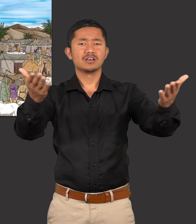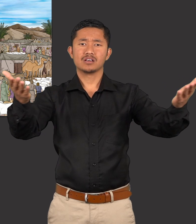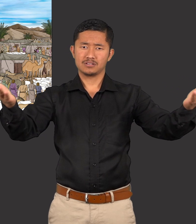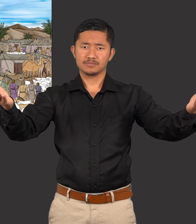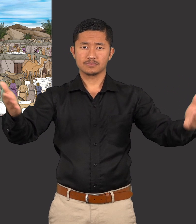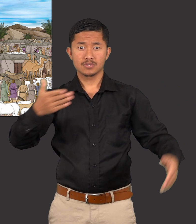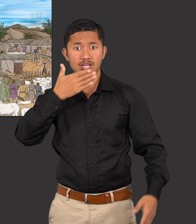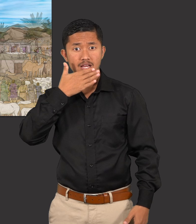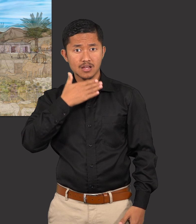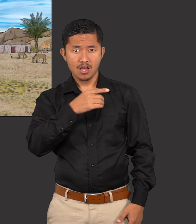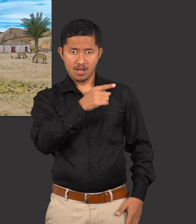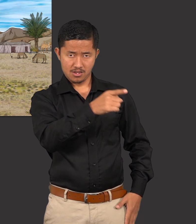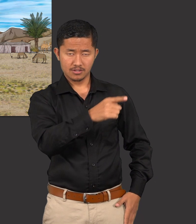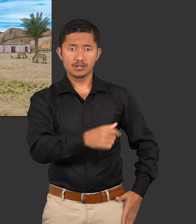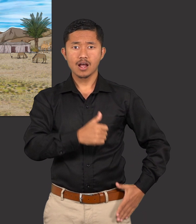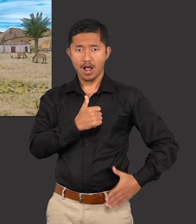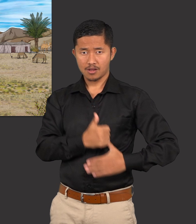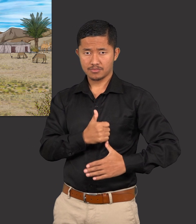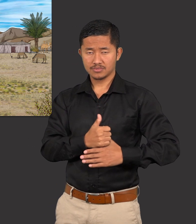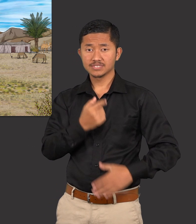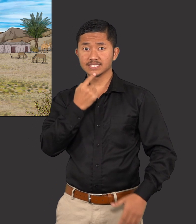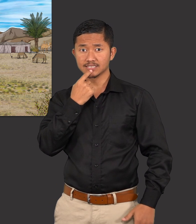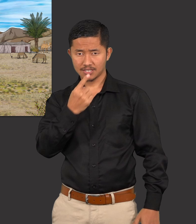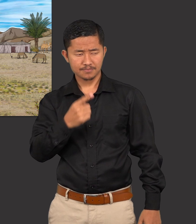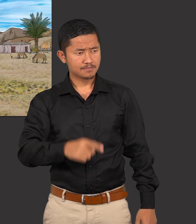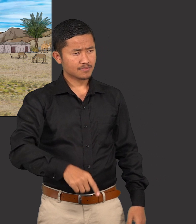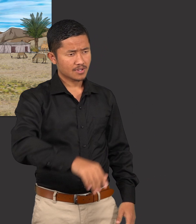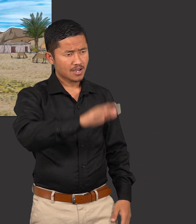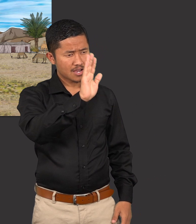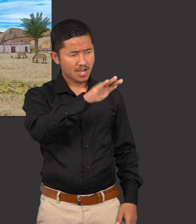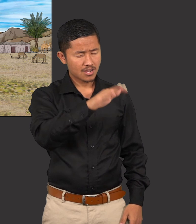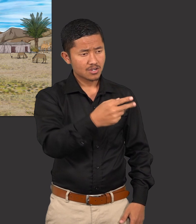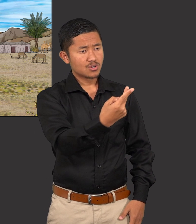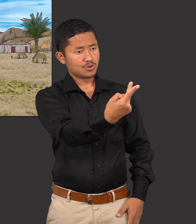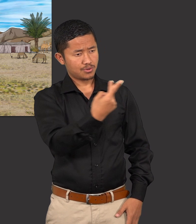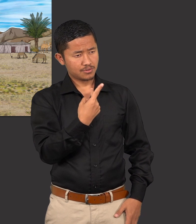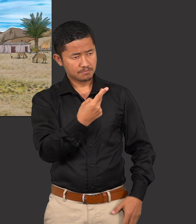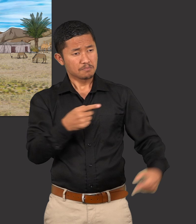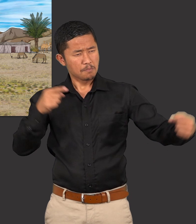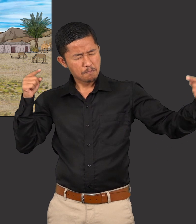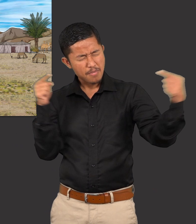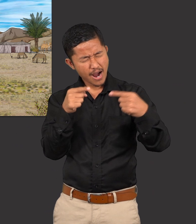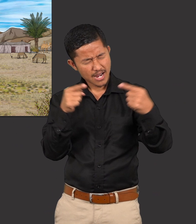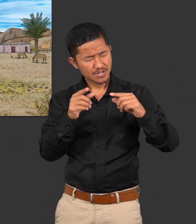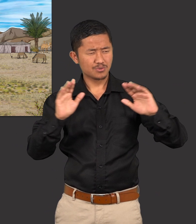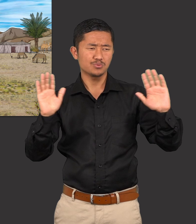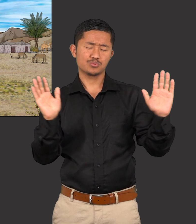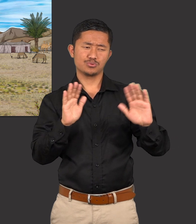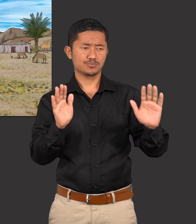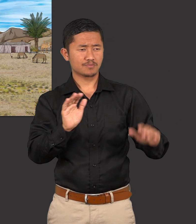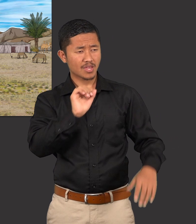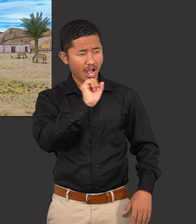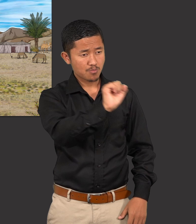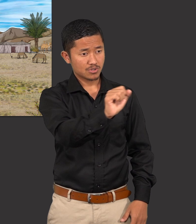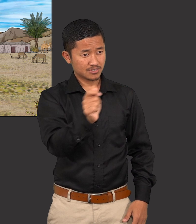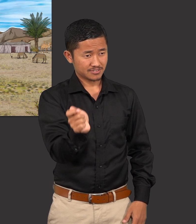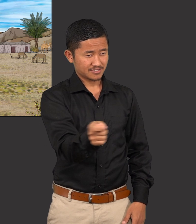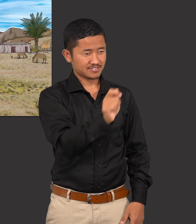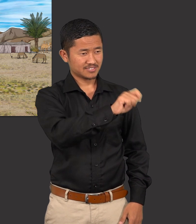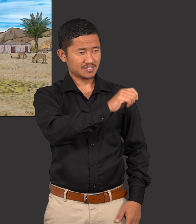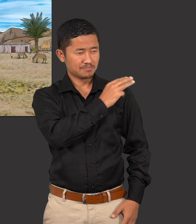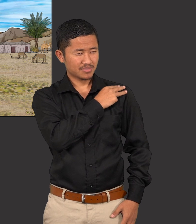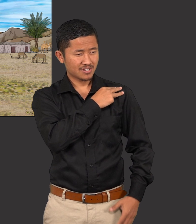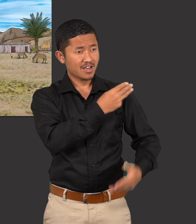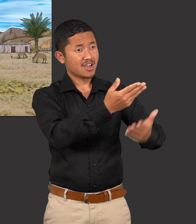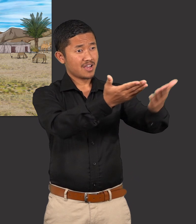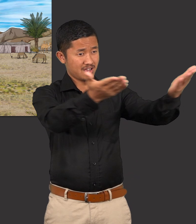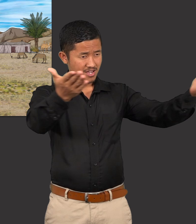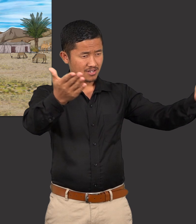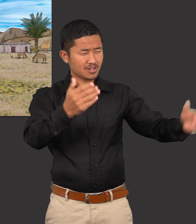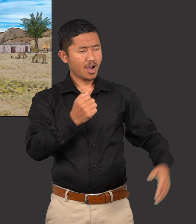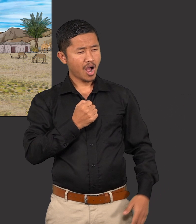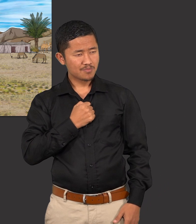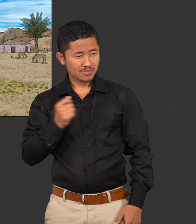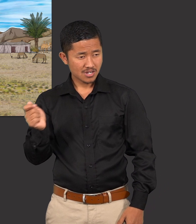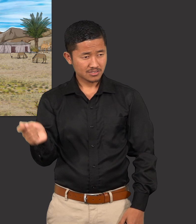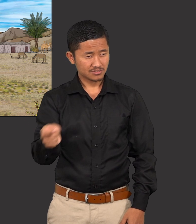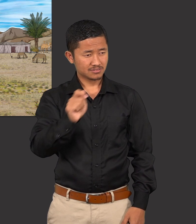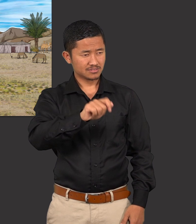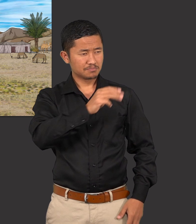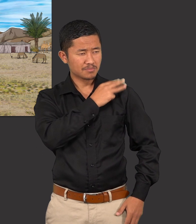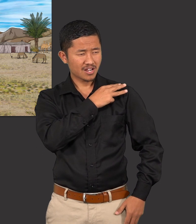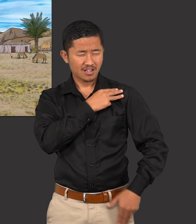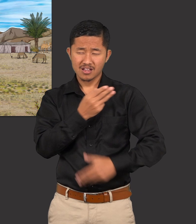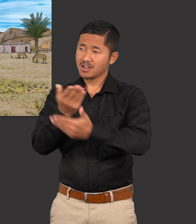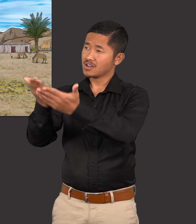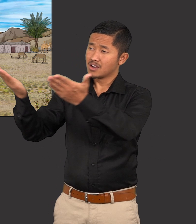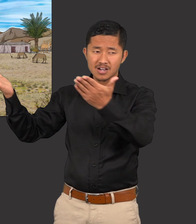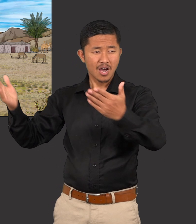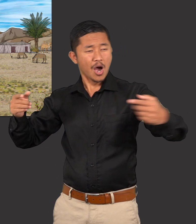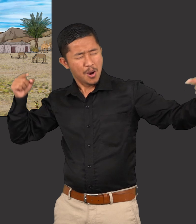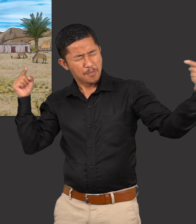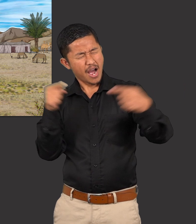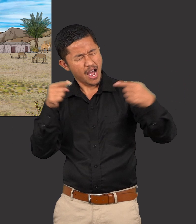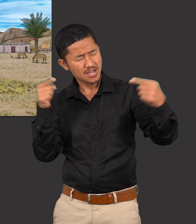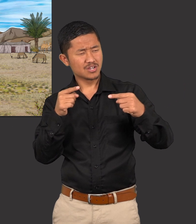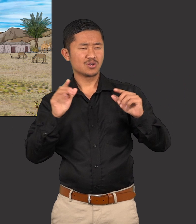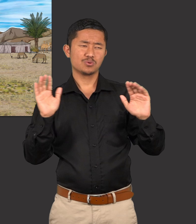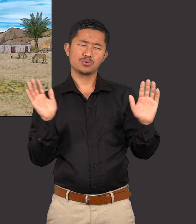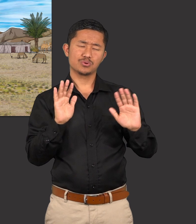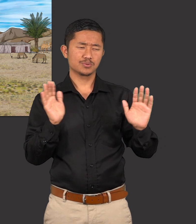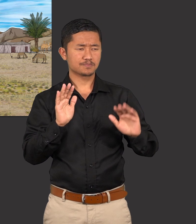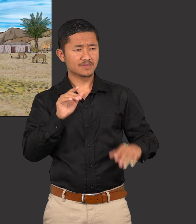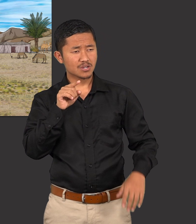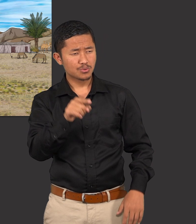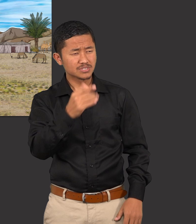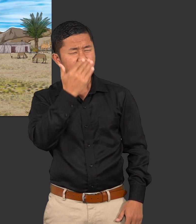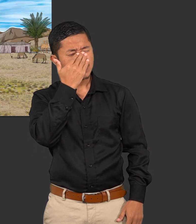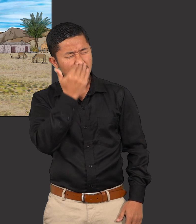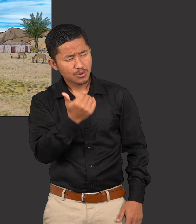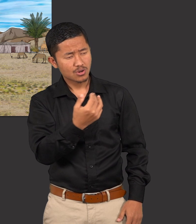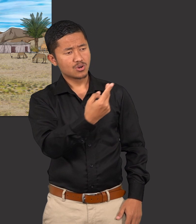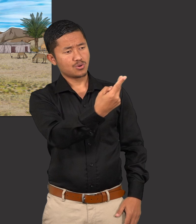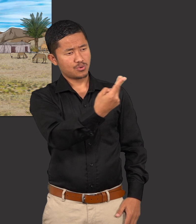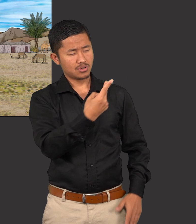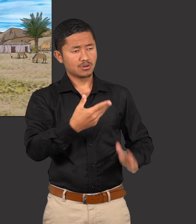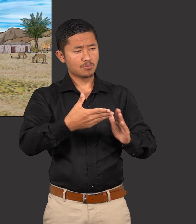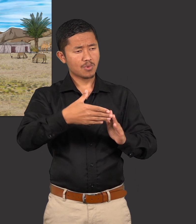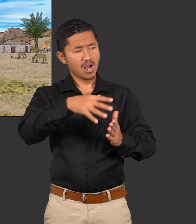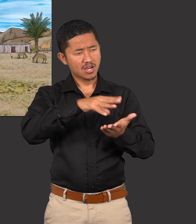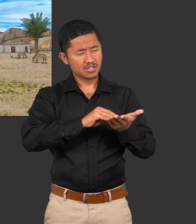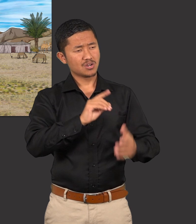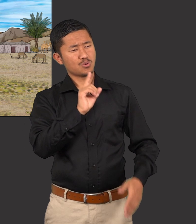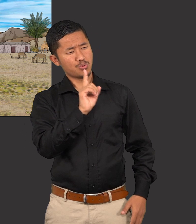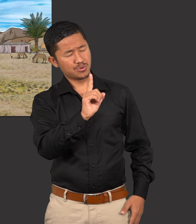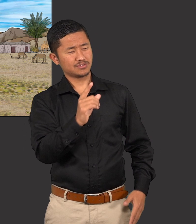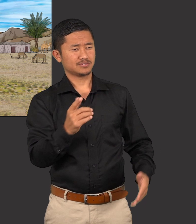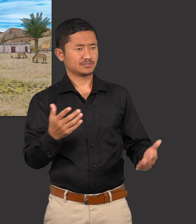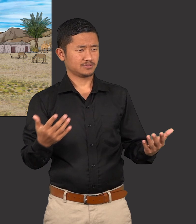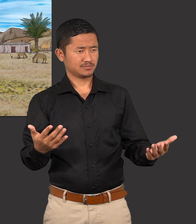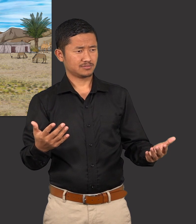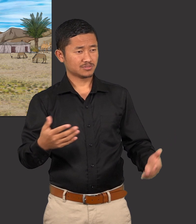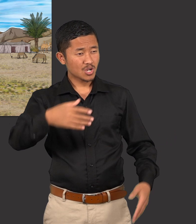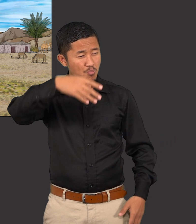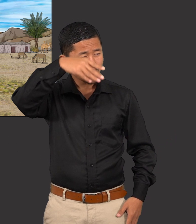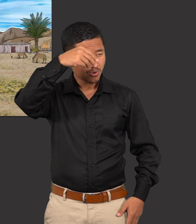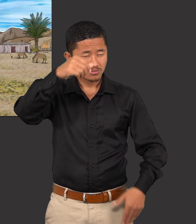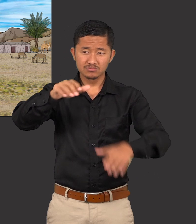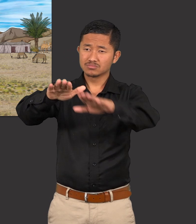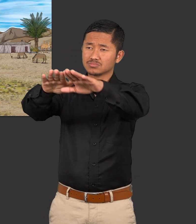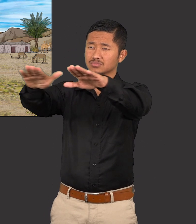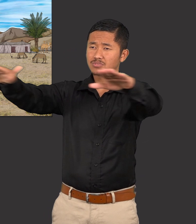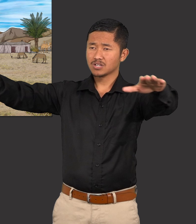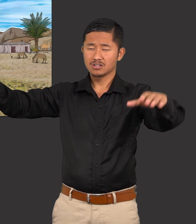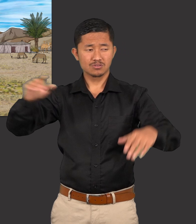So Abram said to Lot, “Please let there be no contention between you and me, or between your herdsmen and my herdsmen. After all, we are brothers.